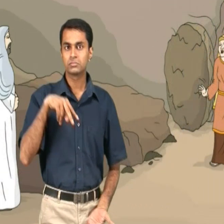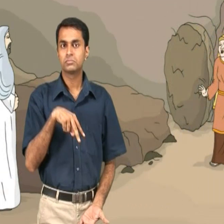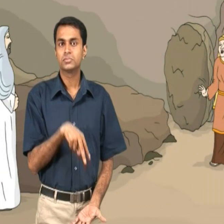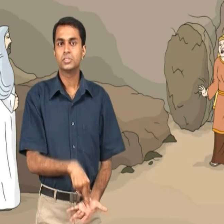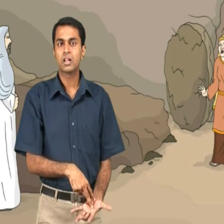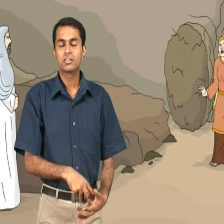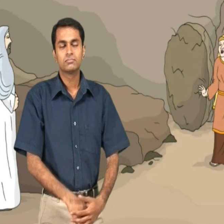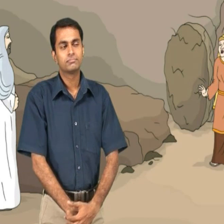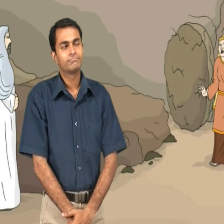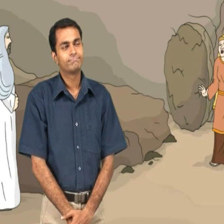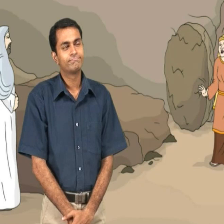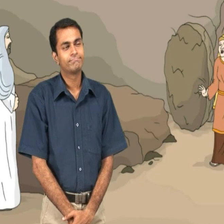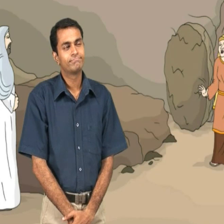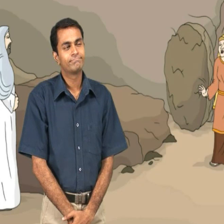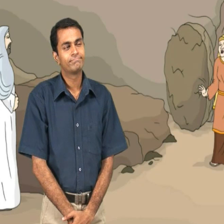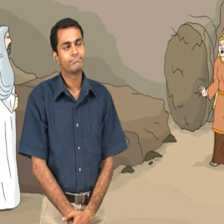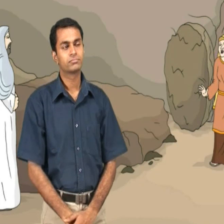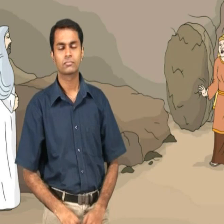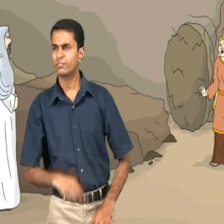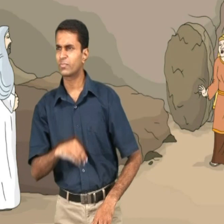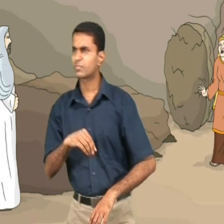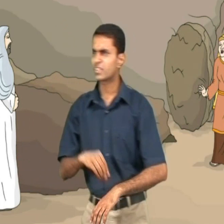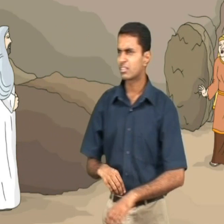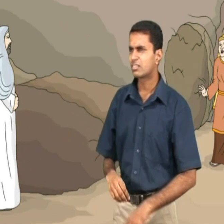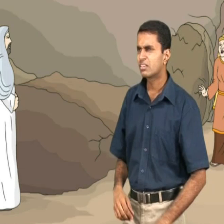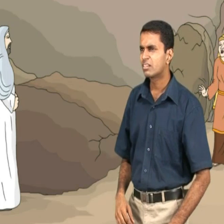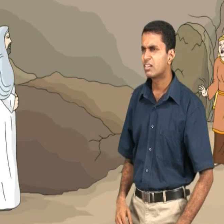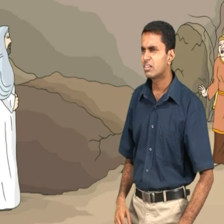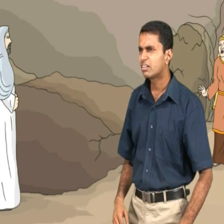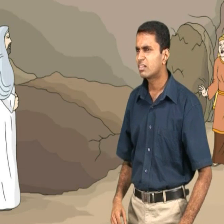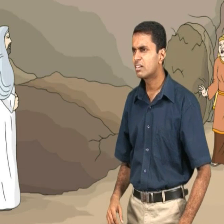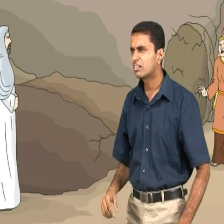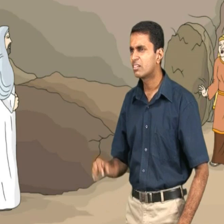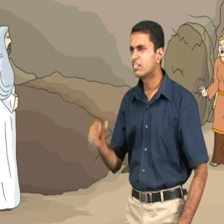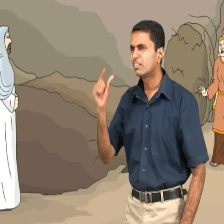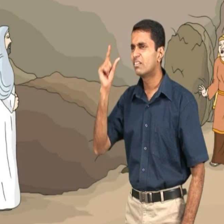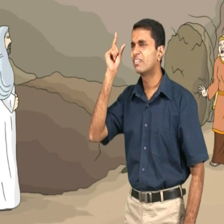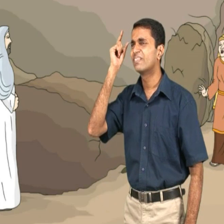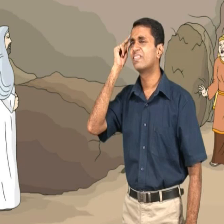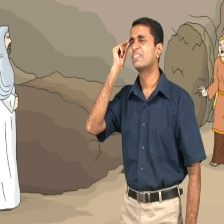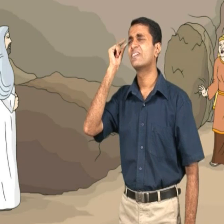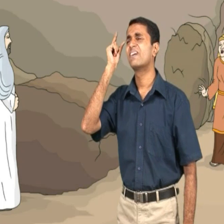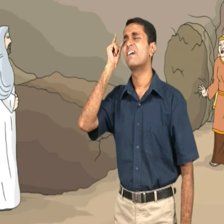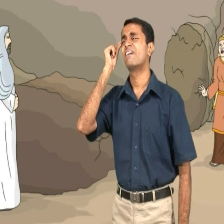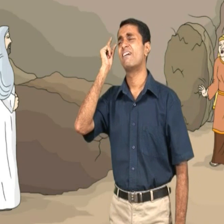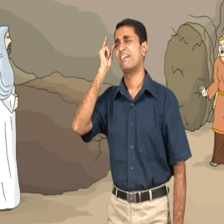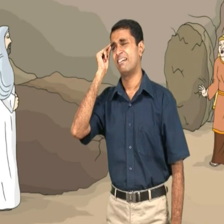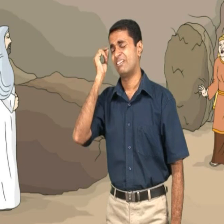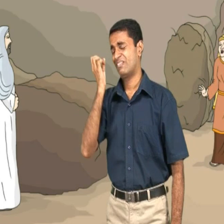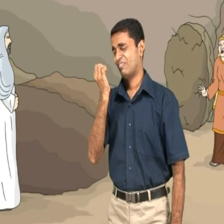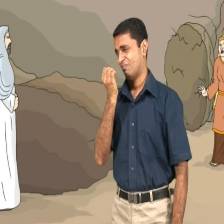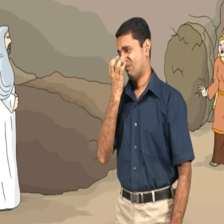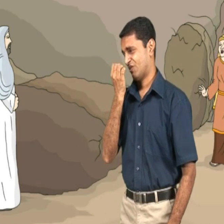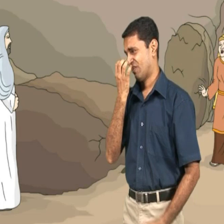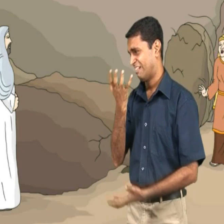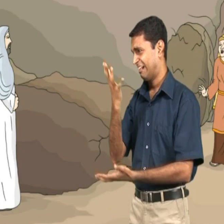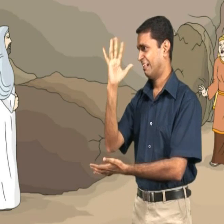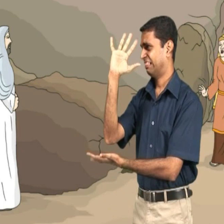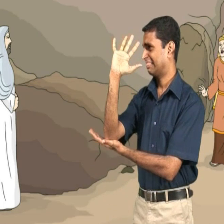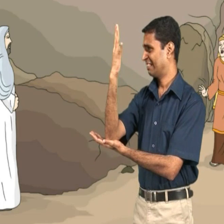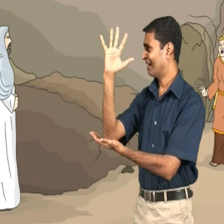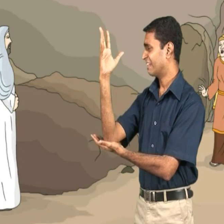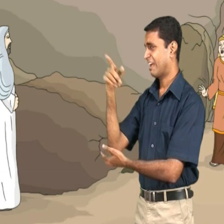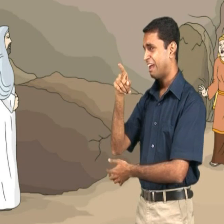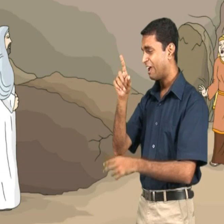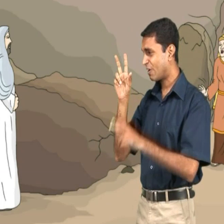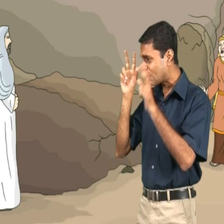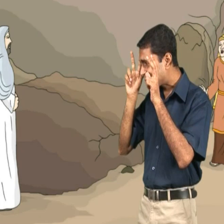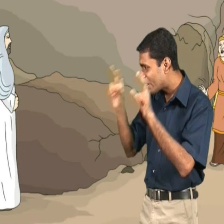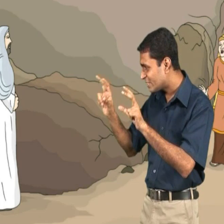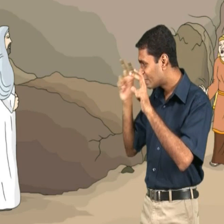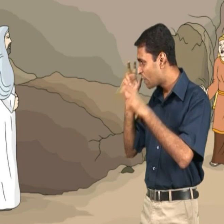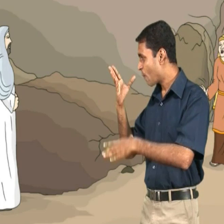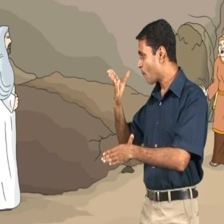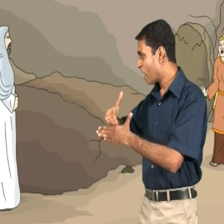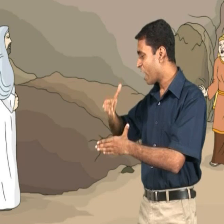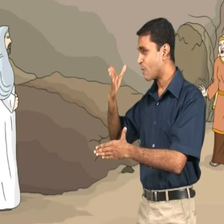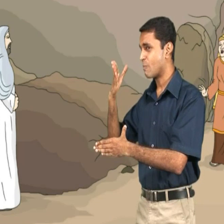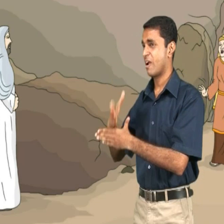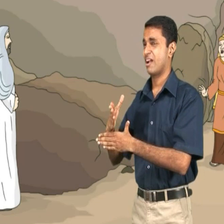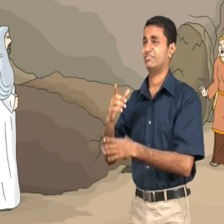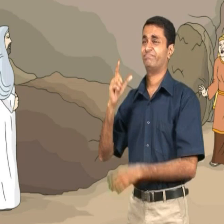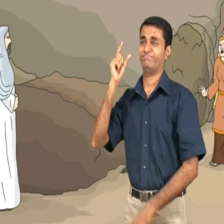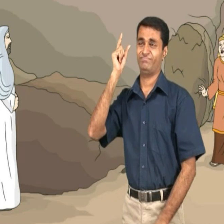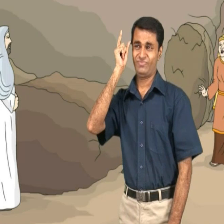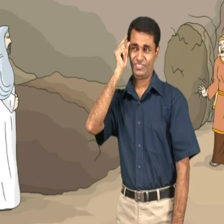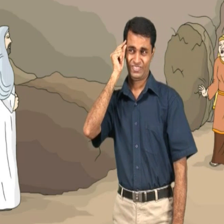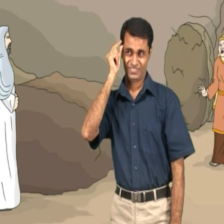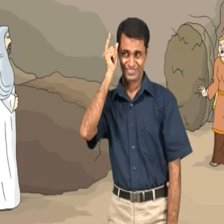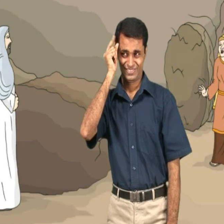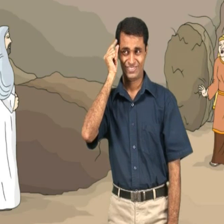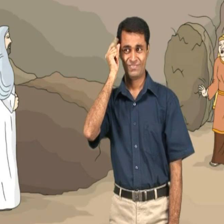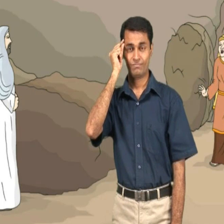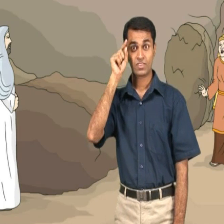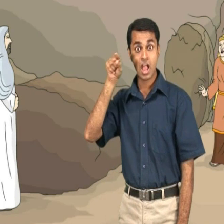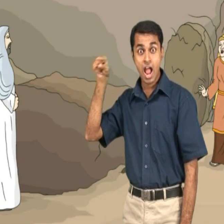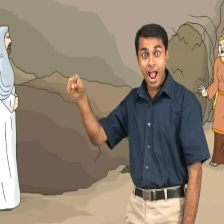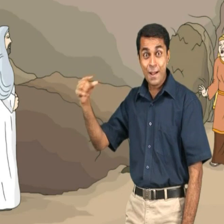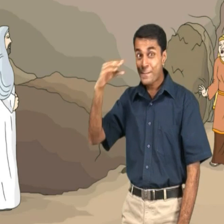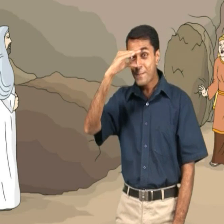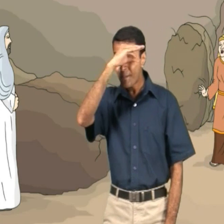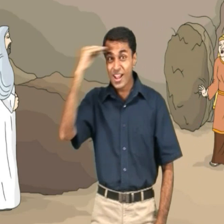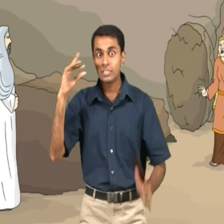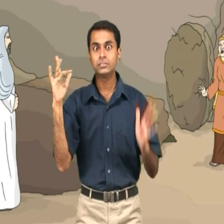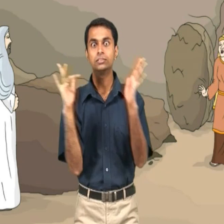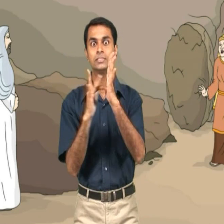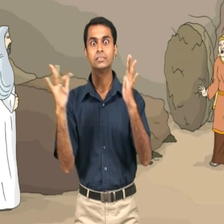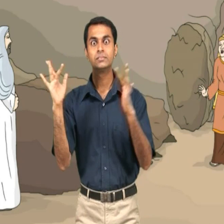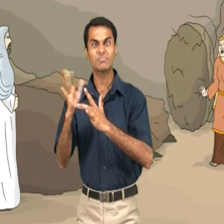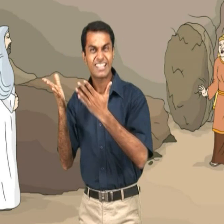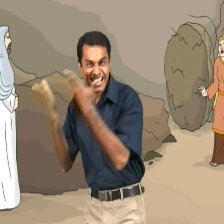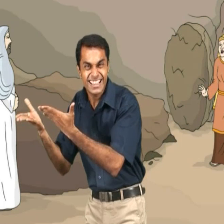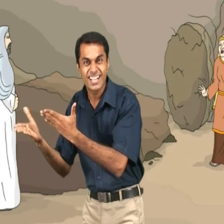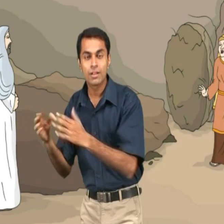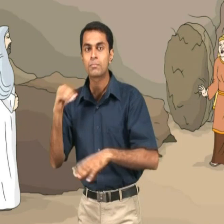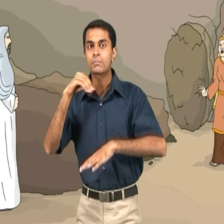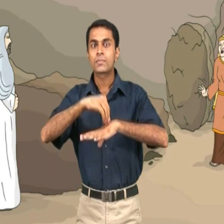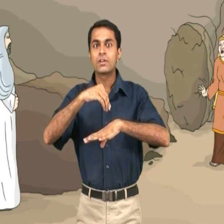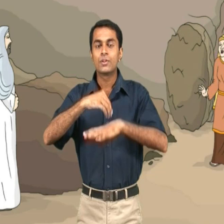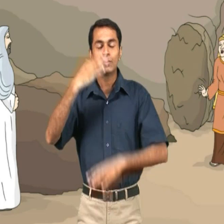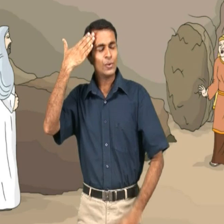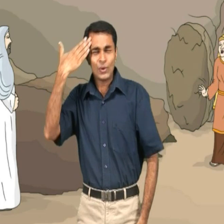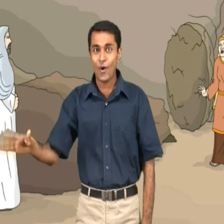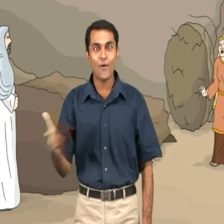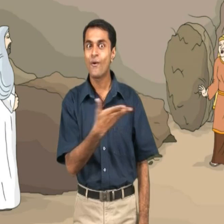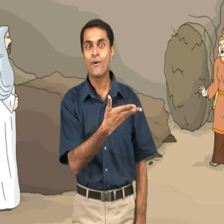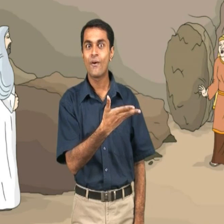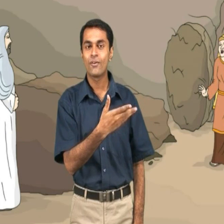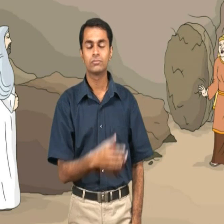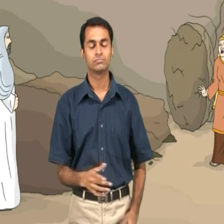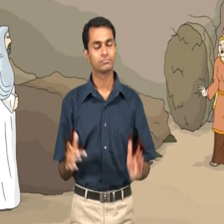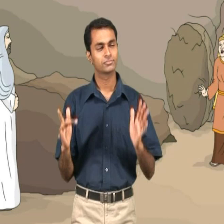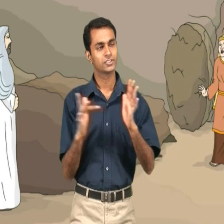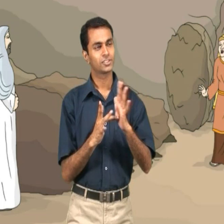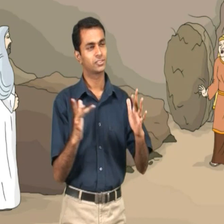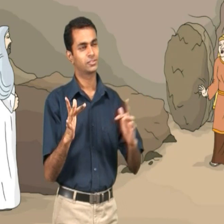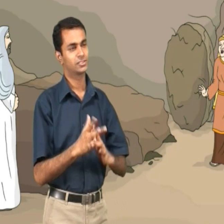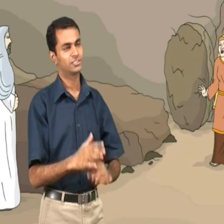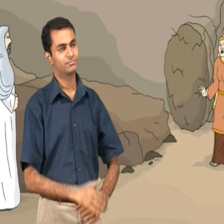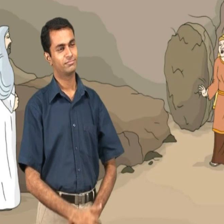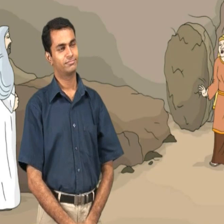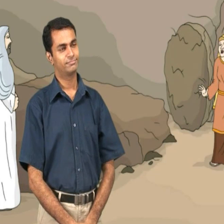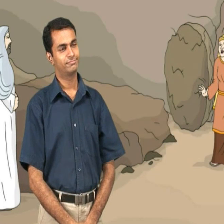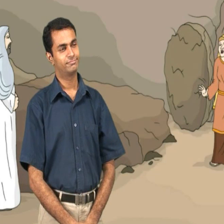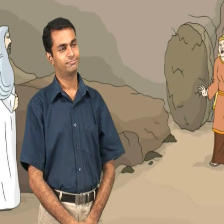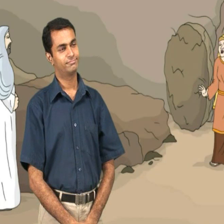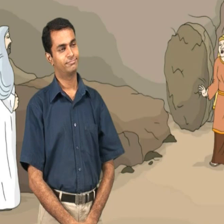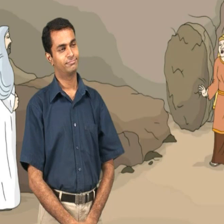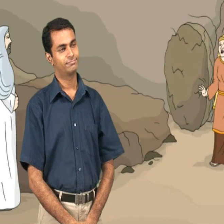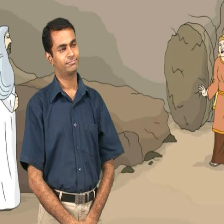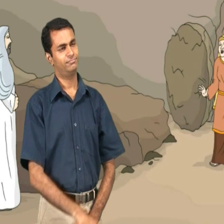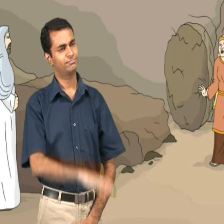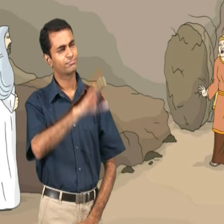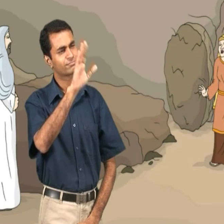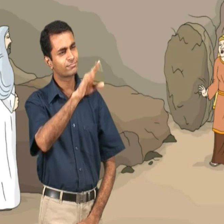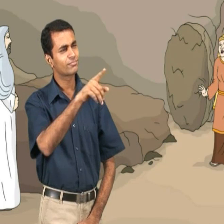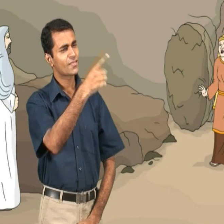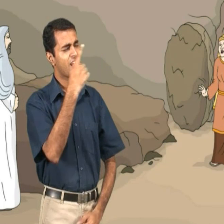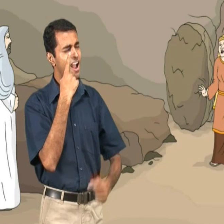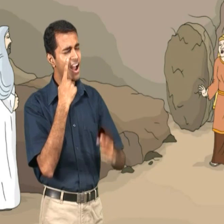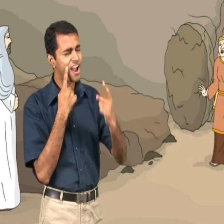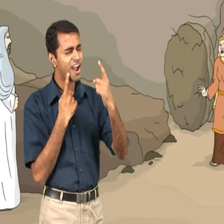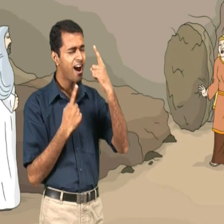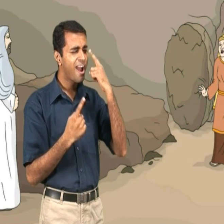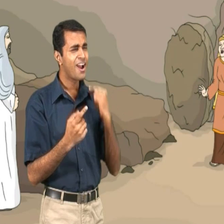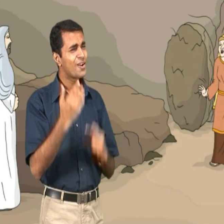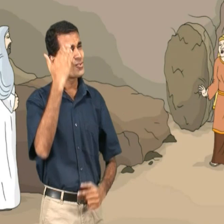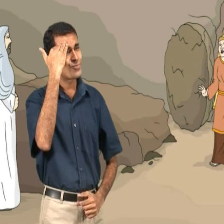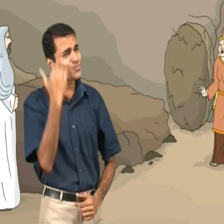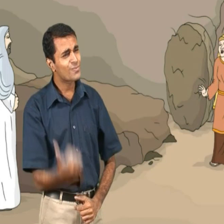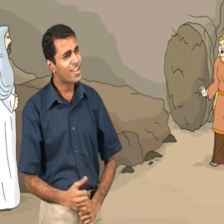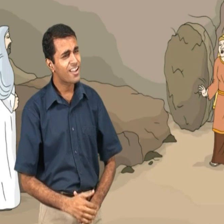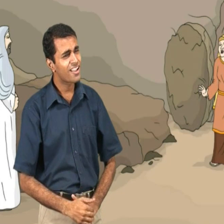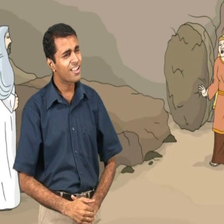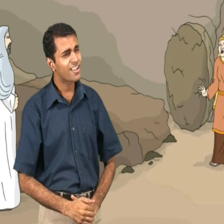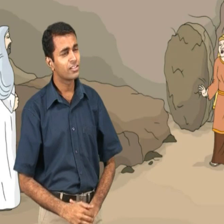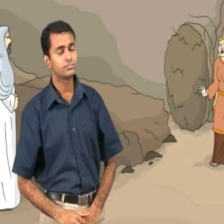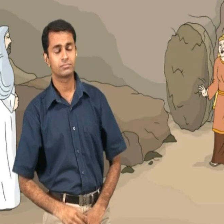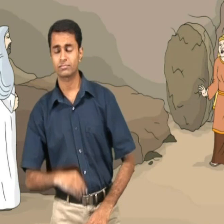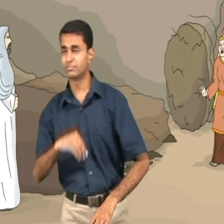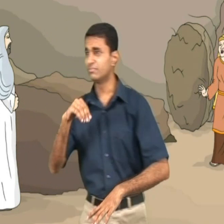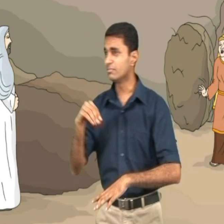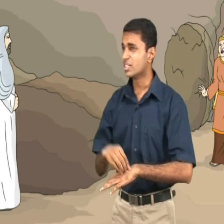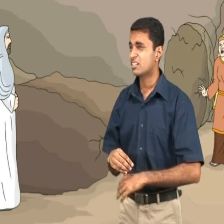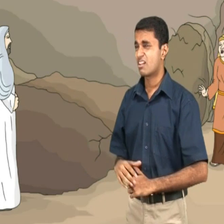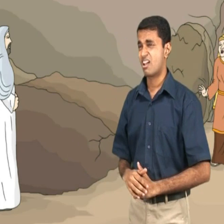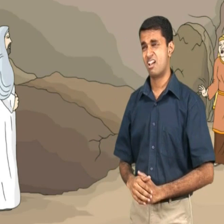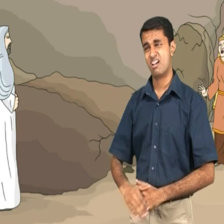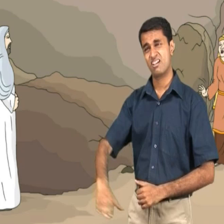When she had said this, she turned around and saw Jesus standing there; but she did not recognize that it was Jesus.